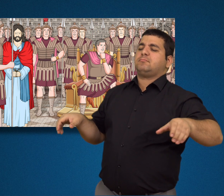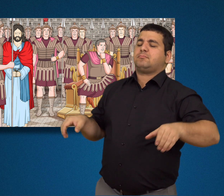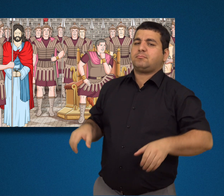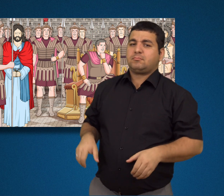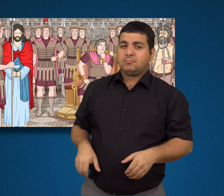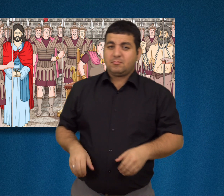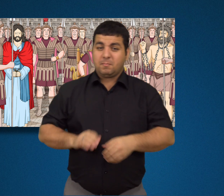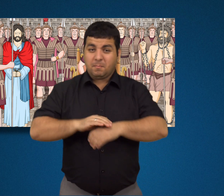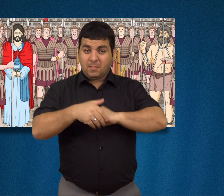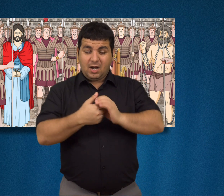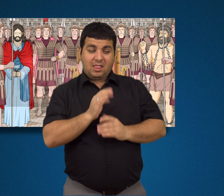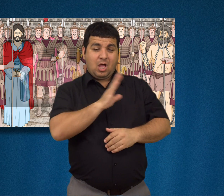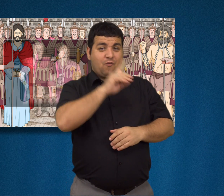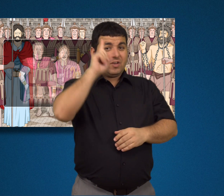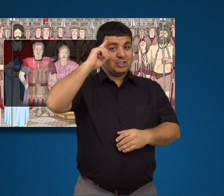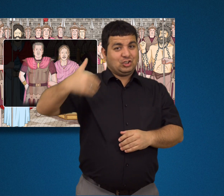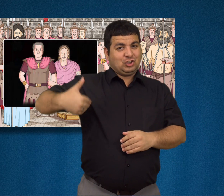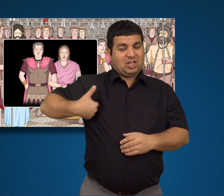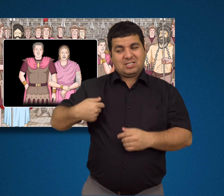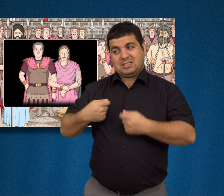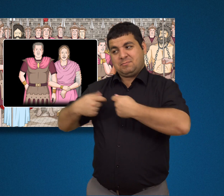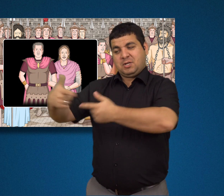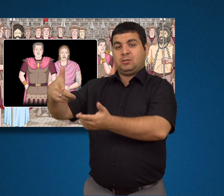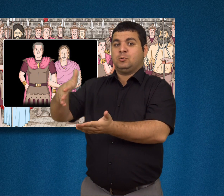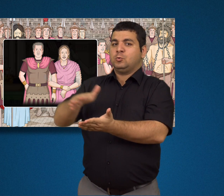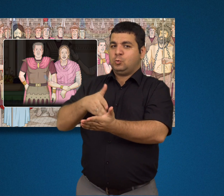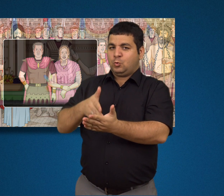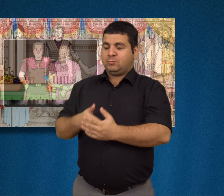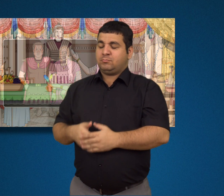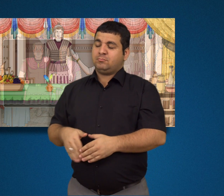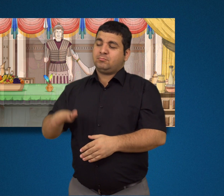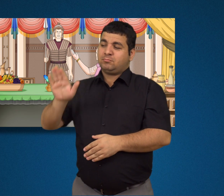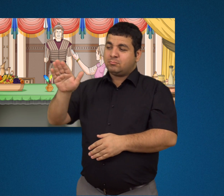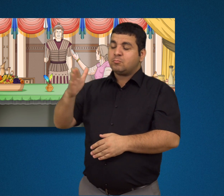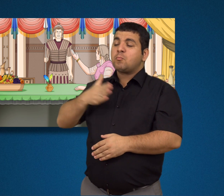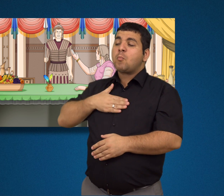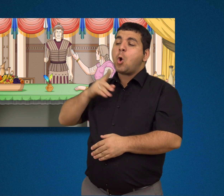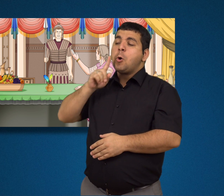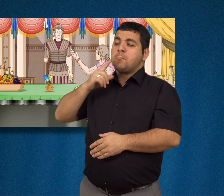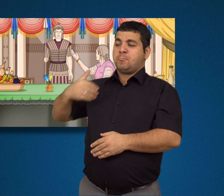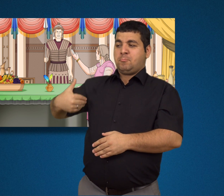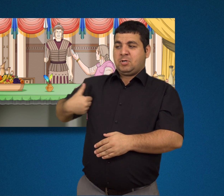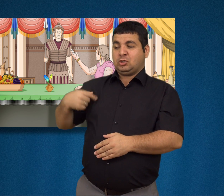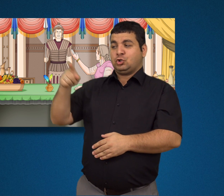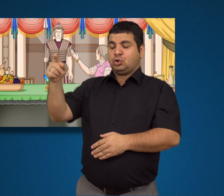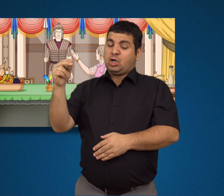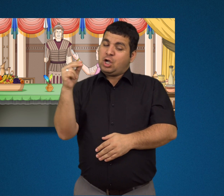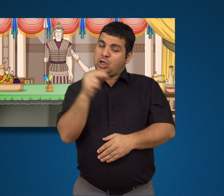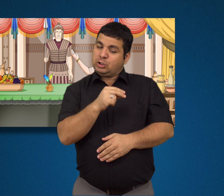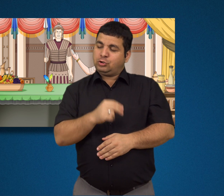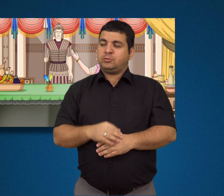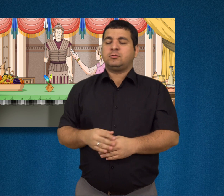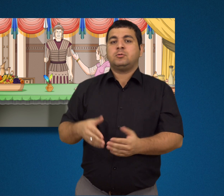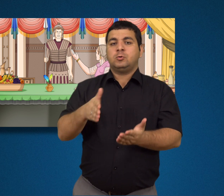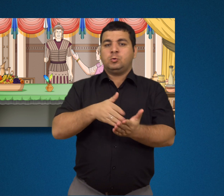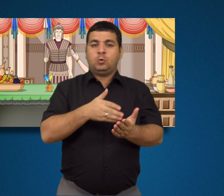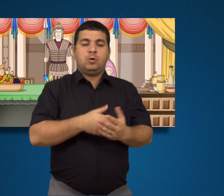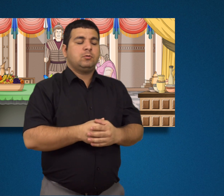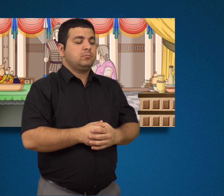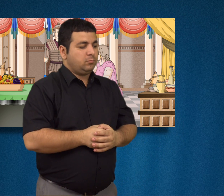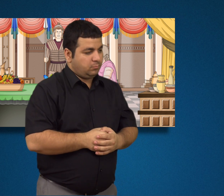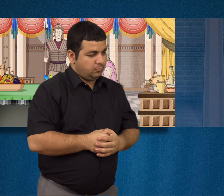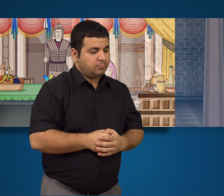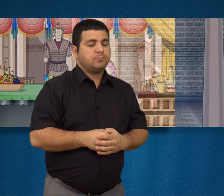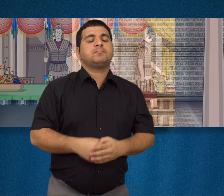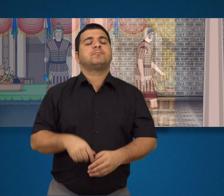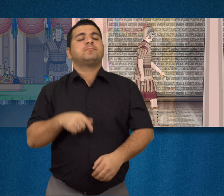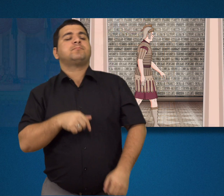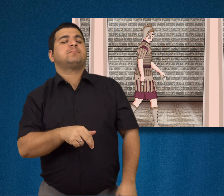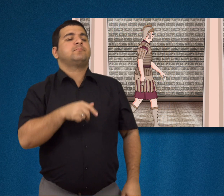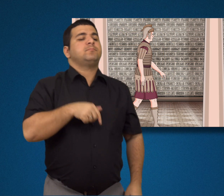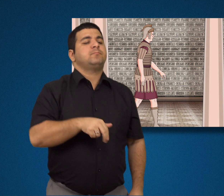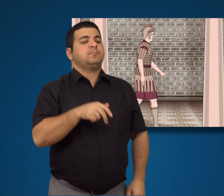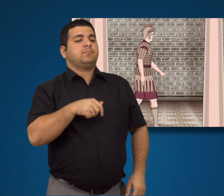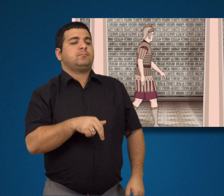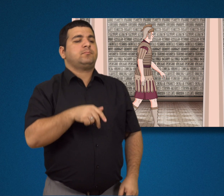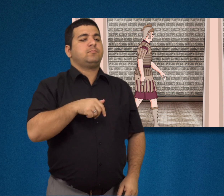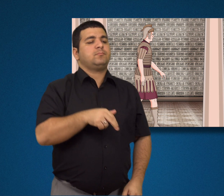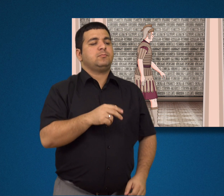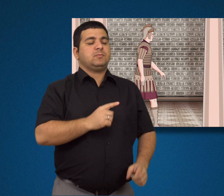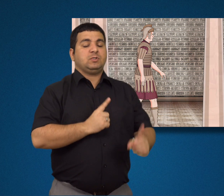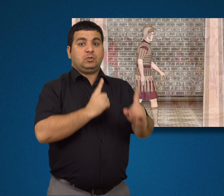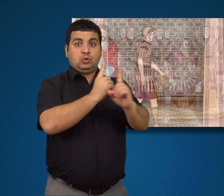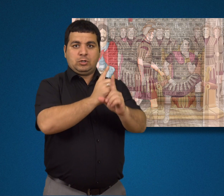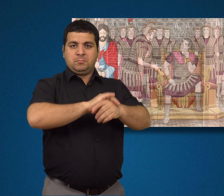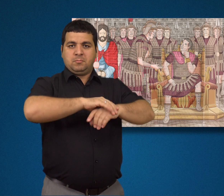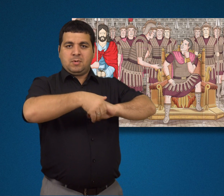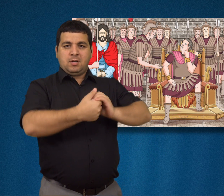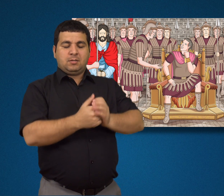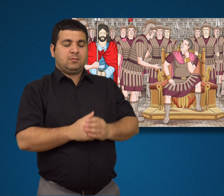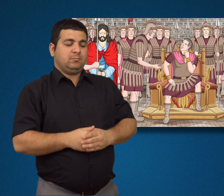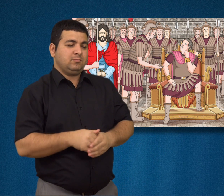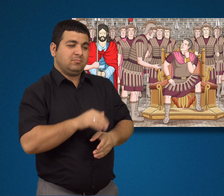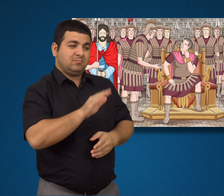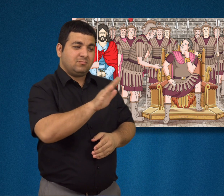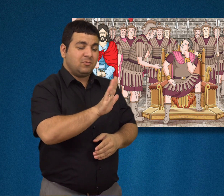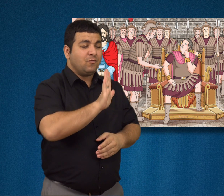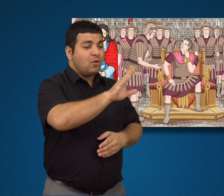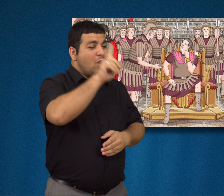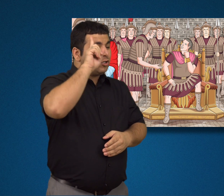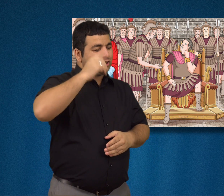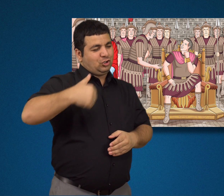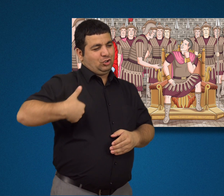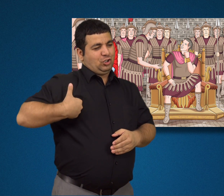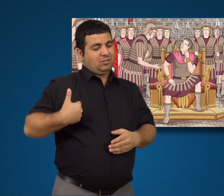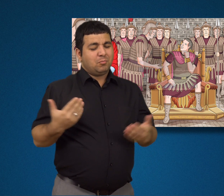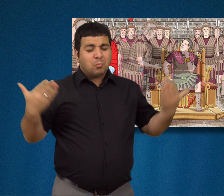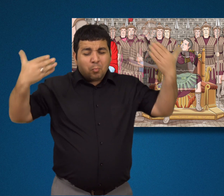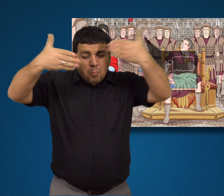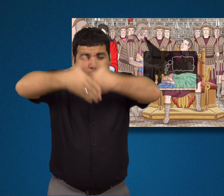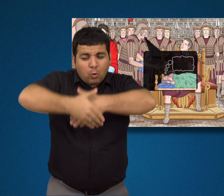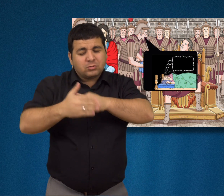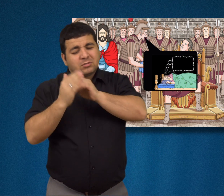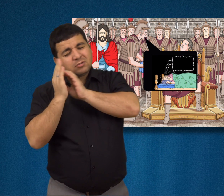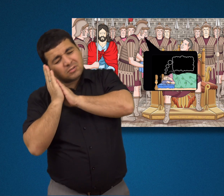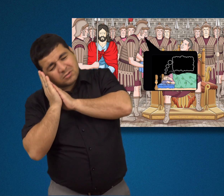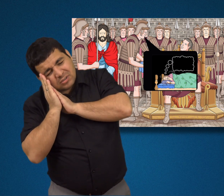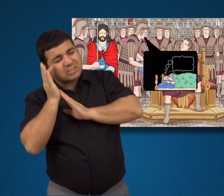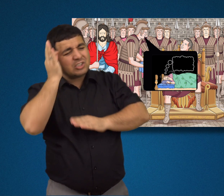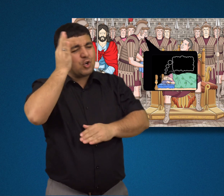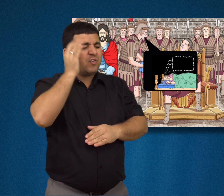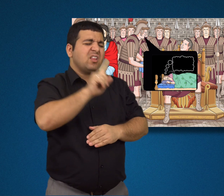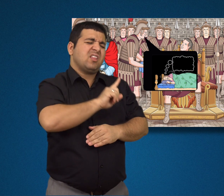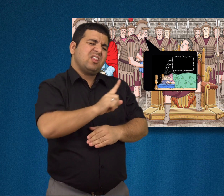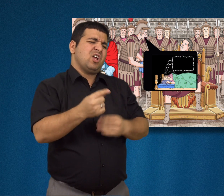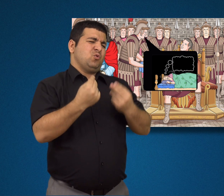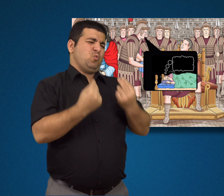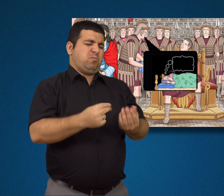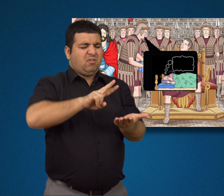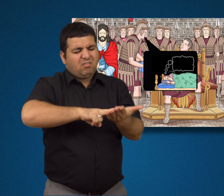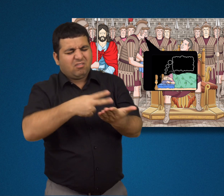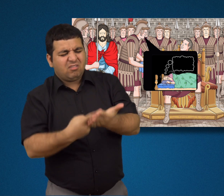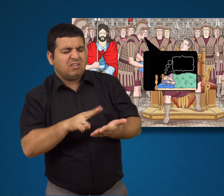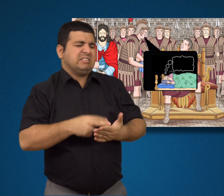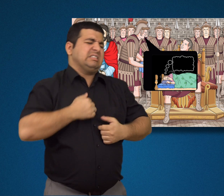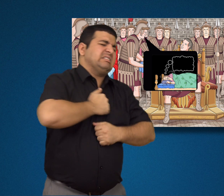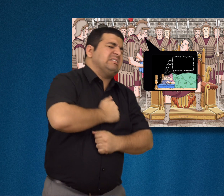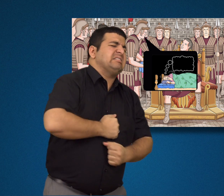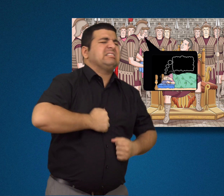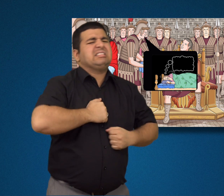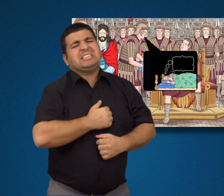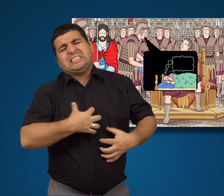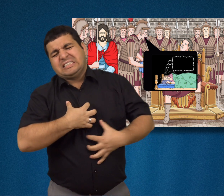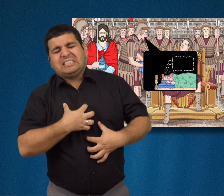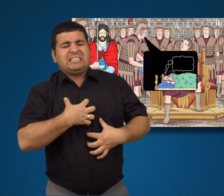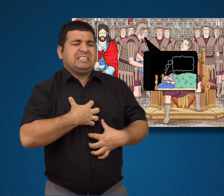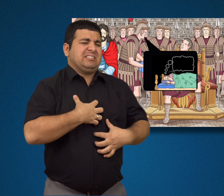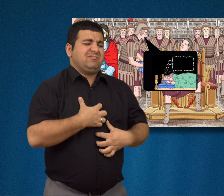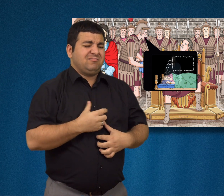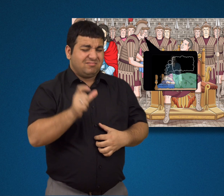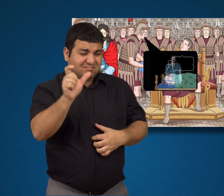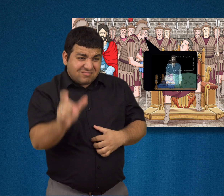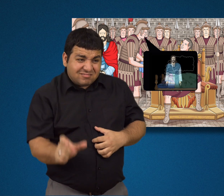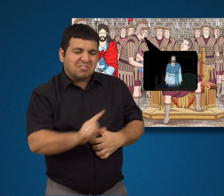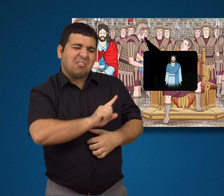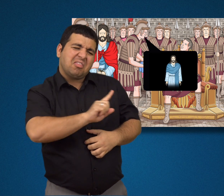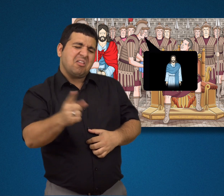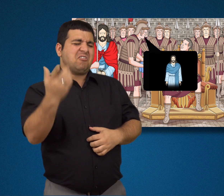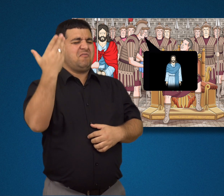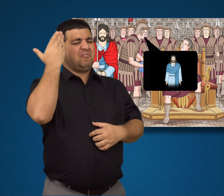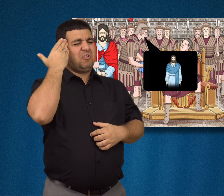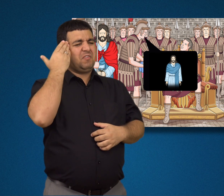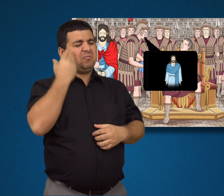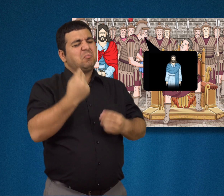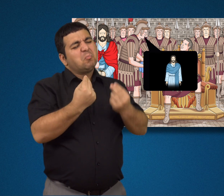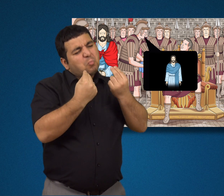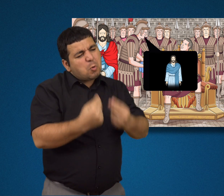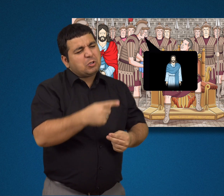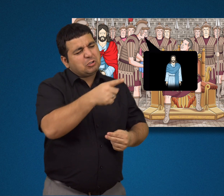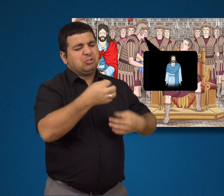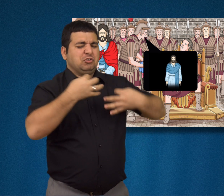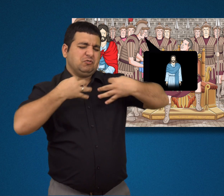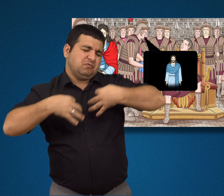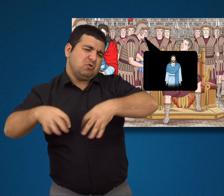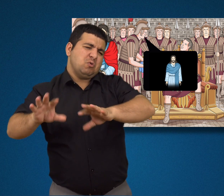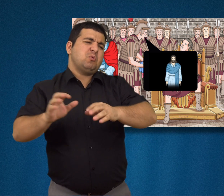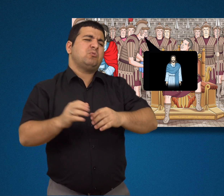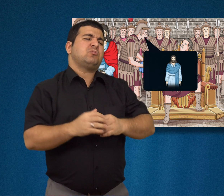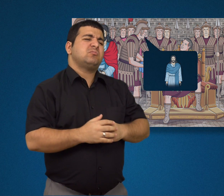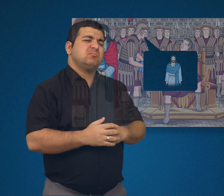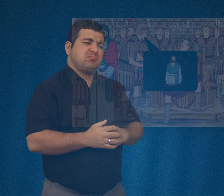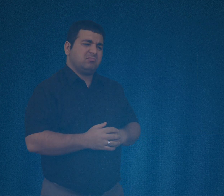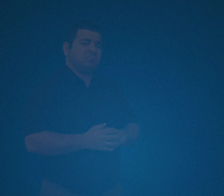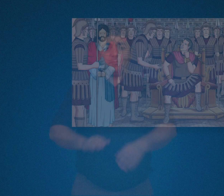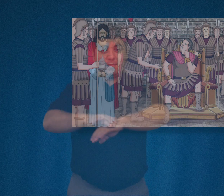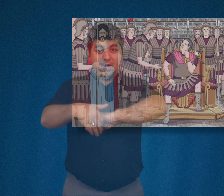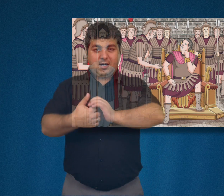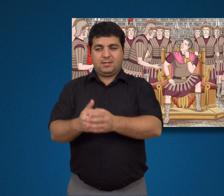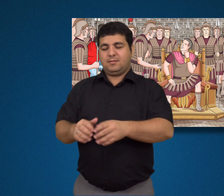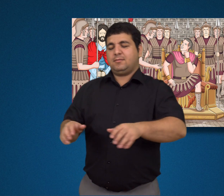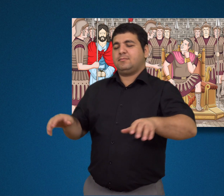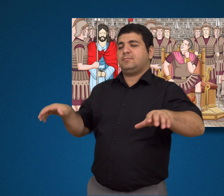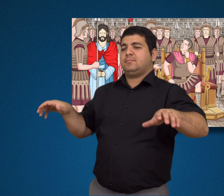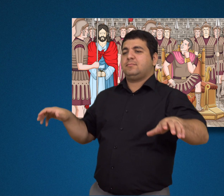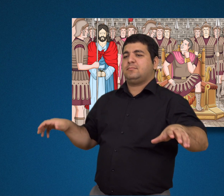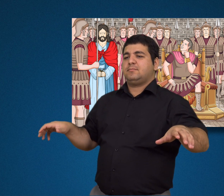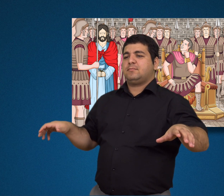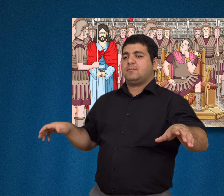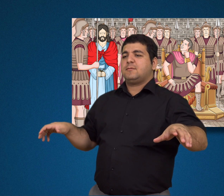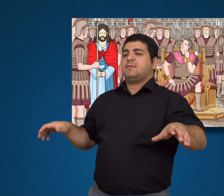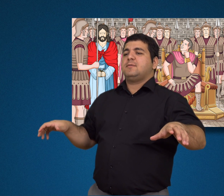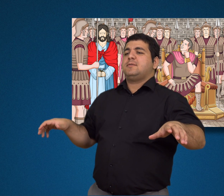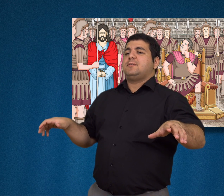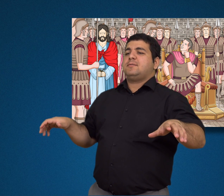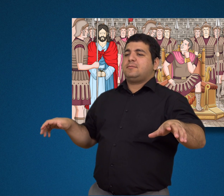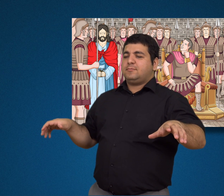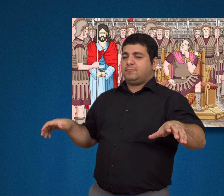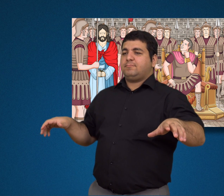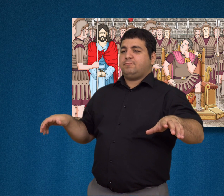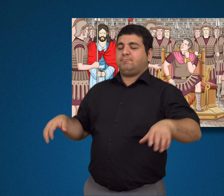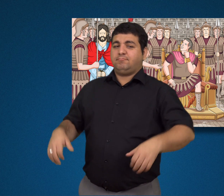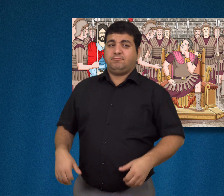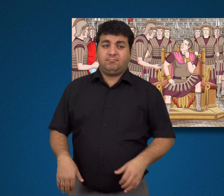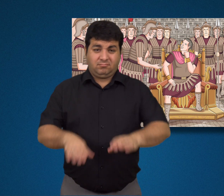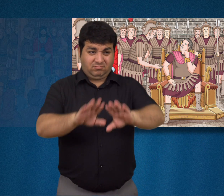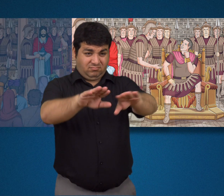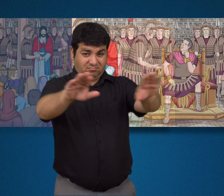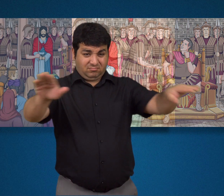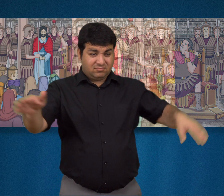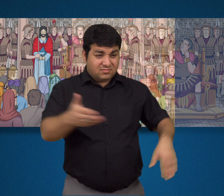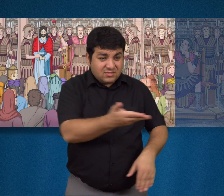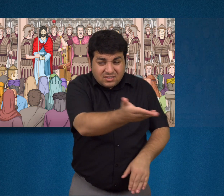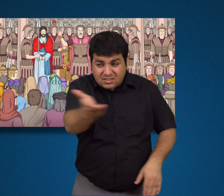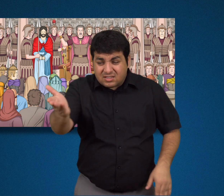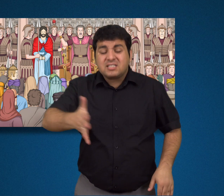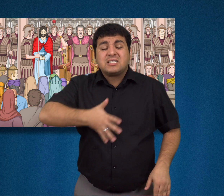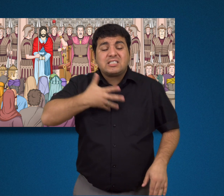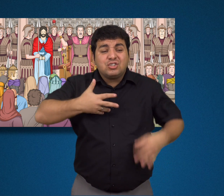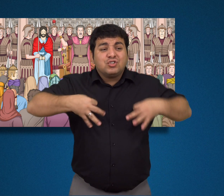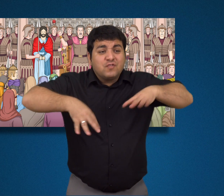While Pilate was sitting on the judgment seat, his wife sent him this message: “Have nothing to do with that innocent man, for I have suffered terribly in a dream today because of Him.”